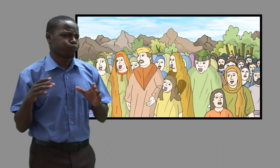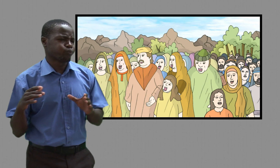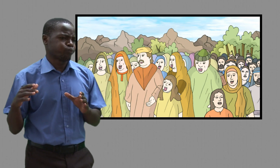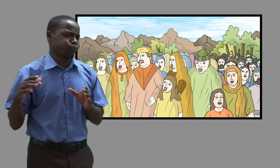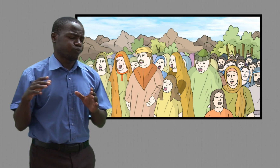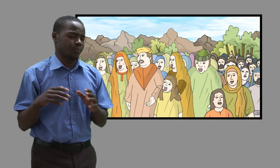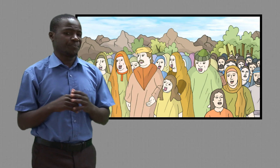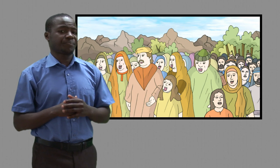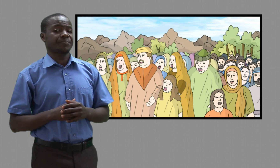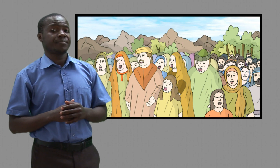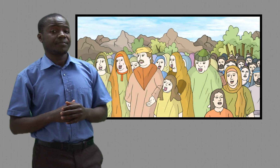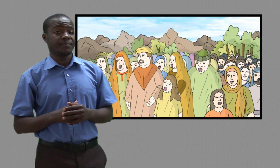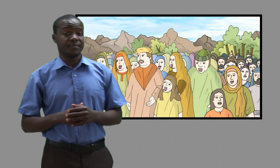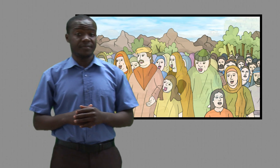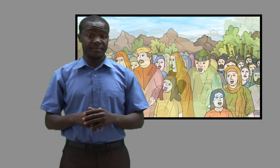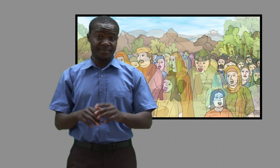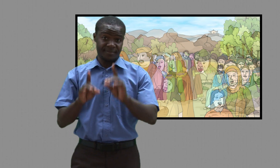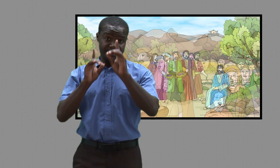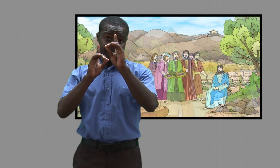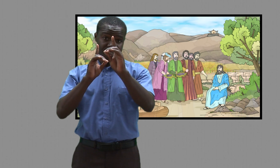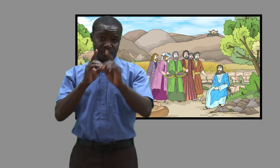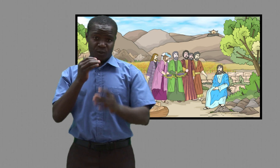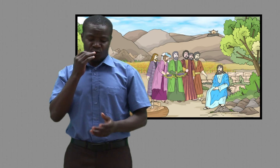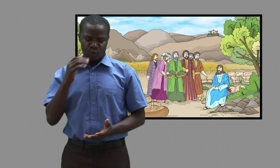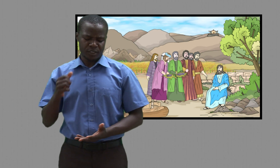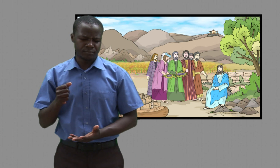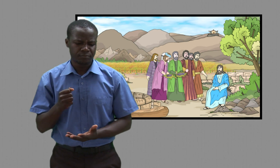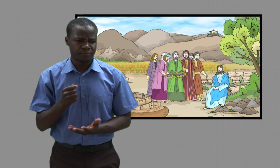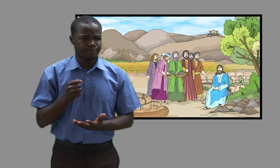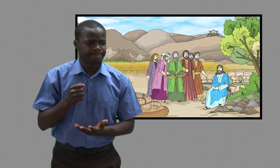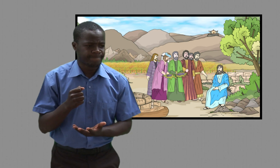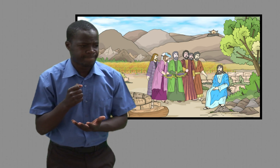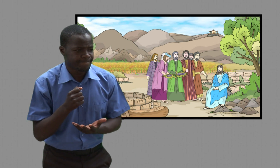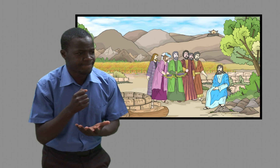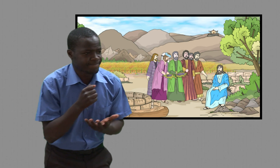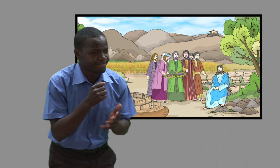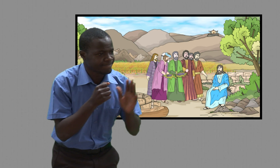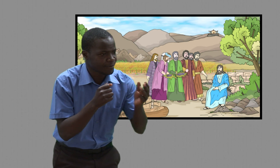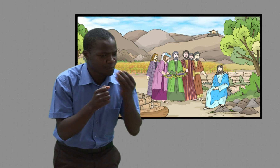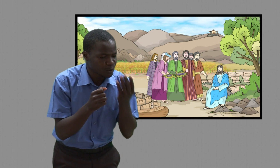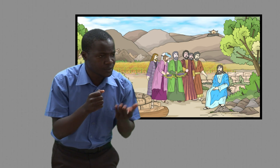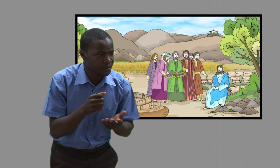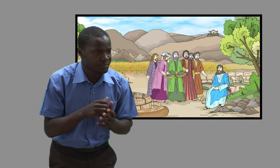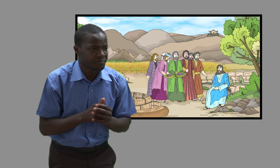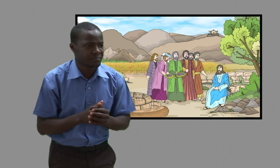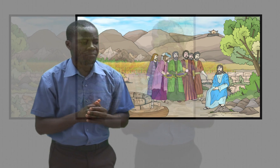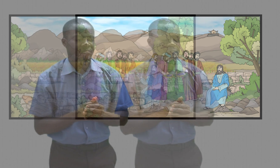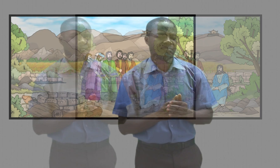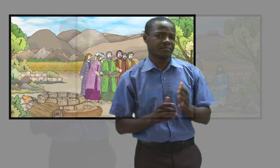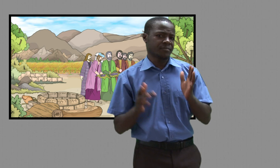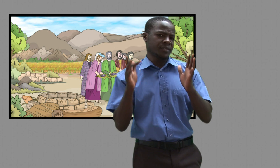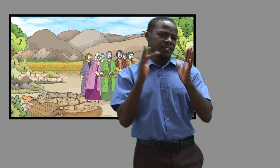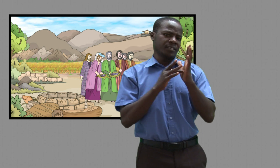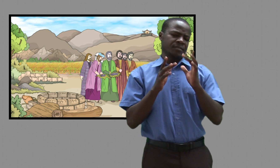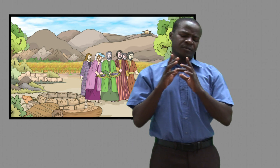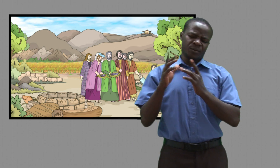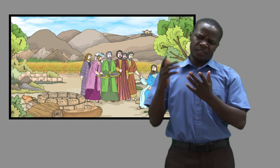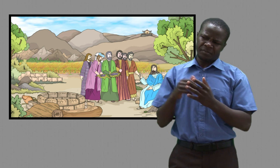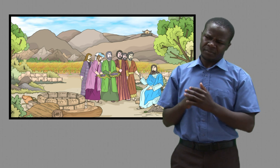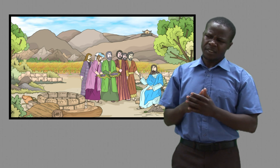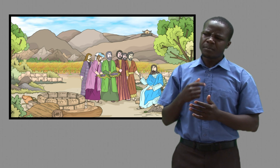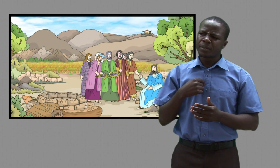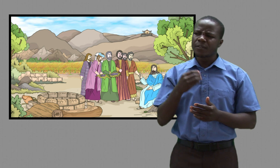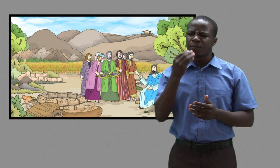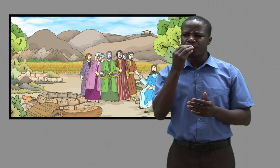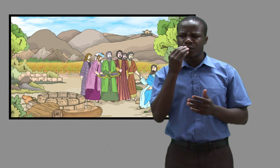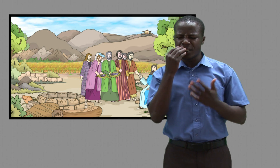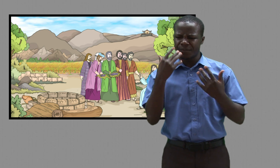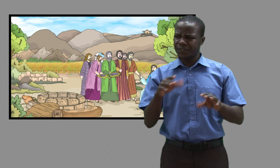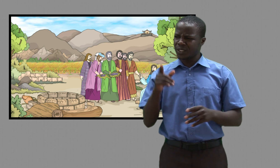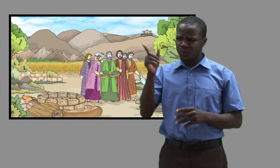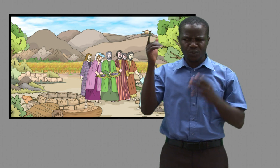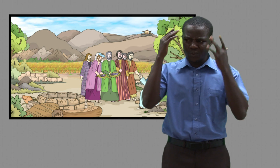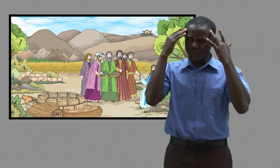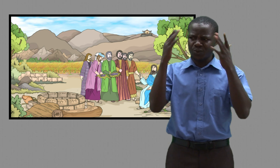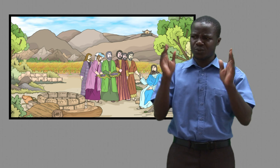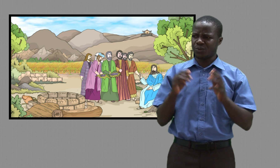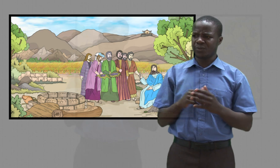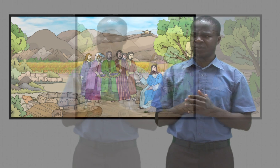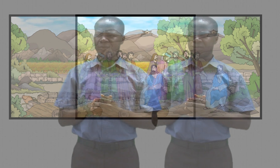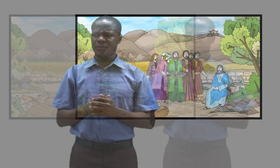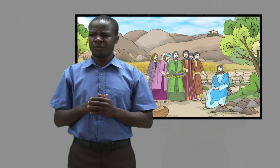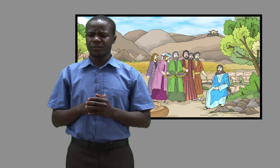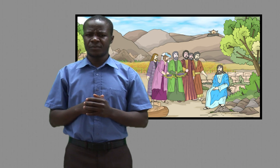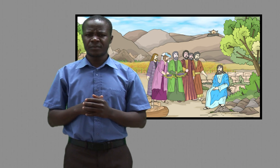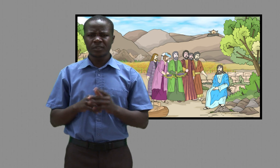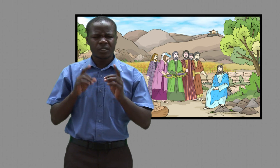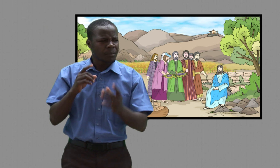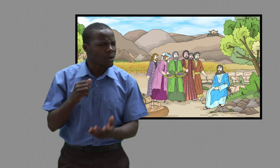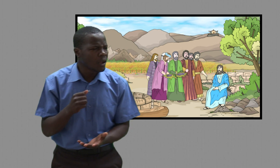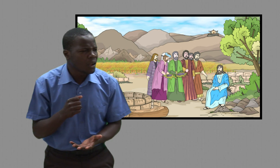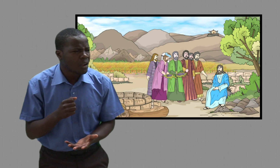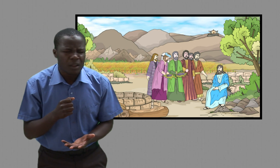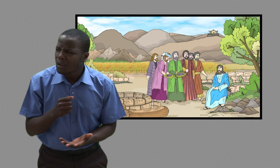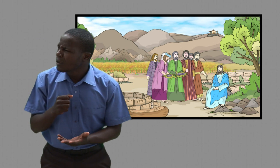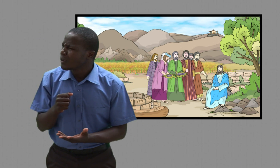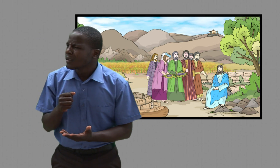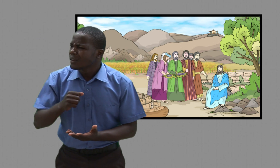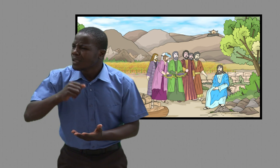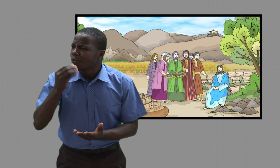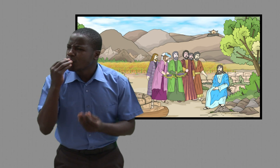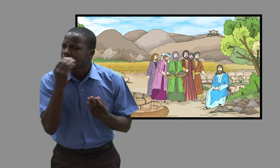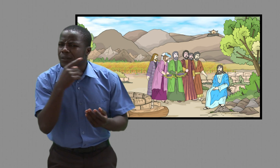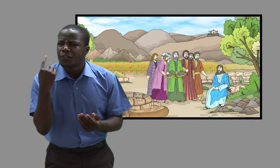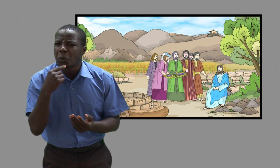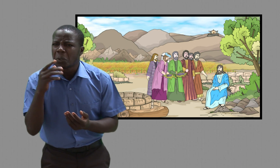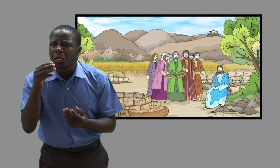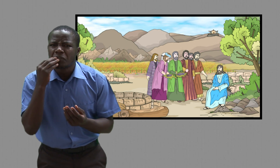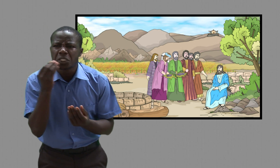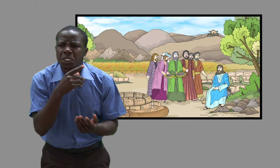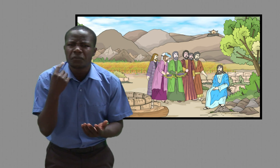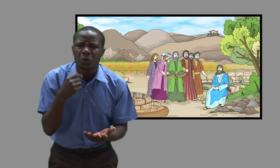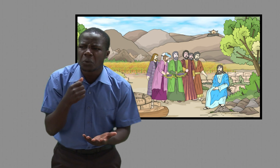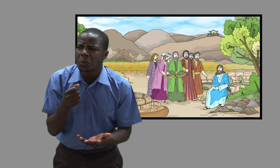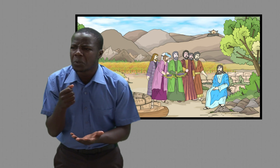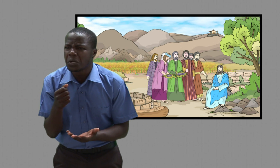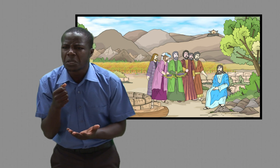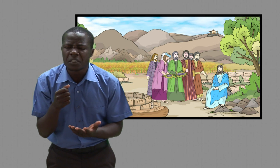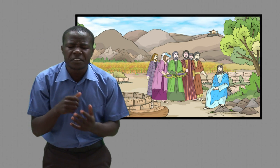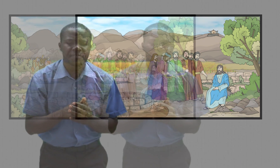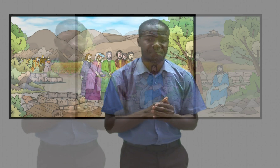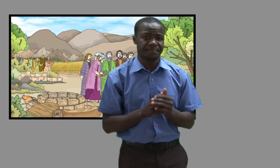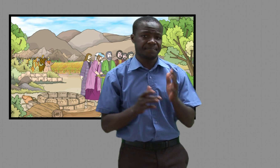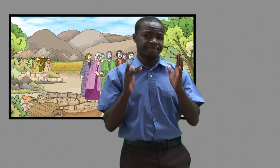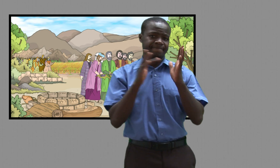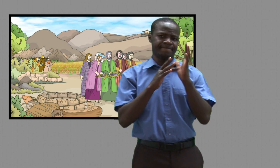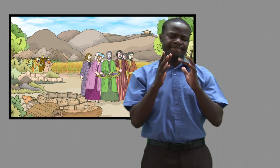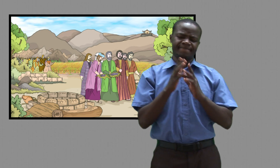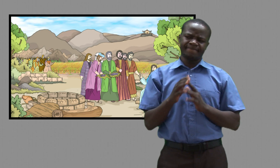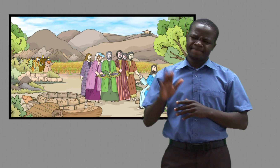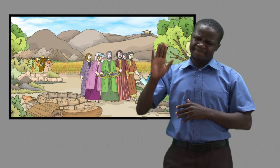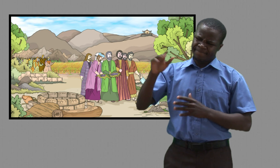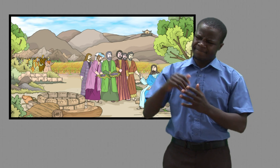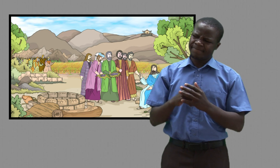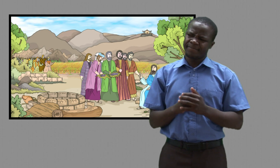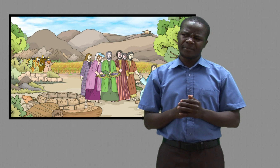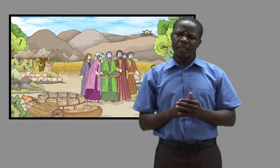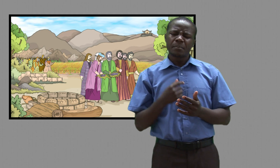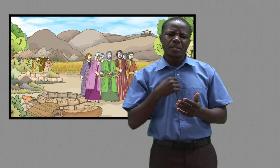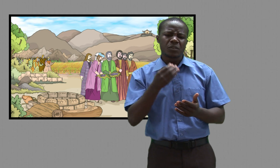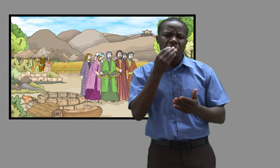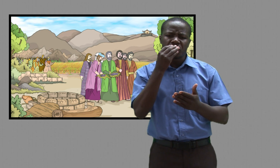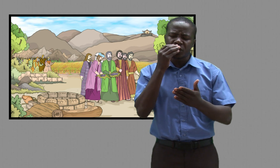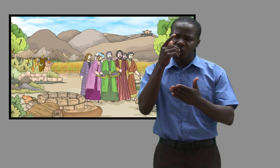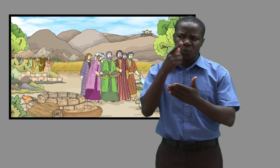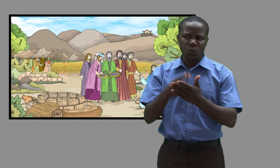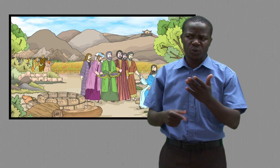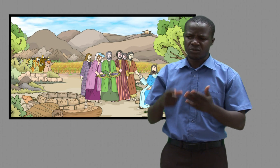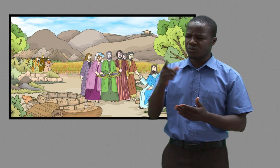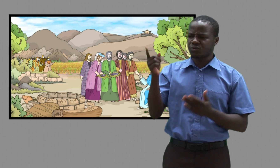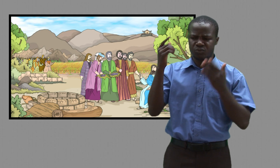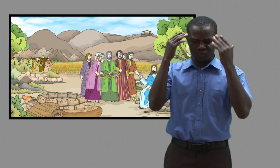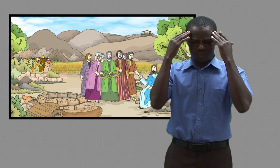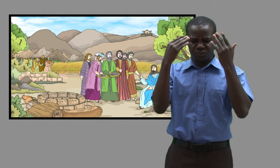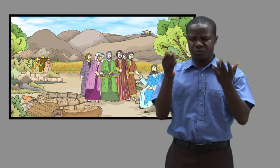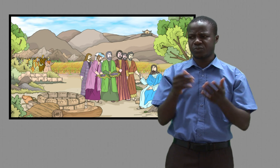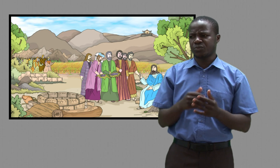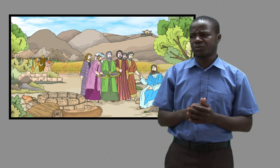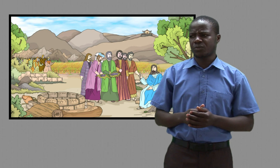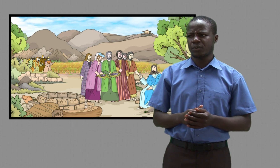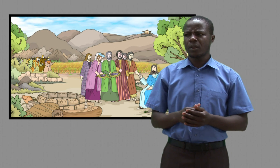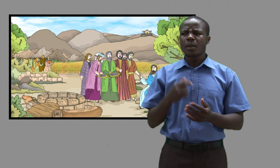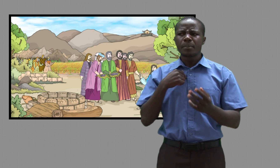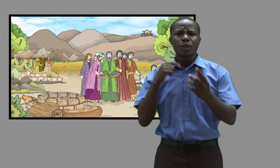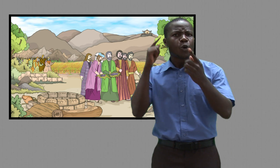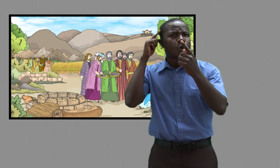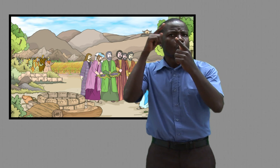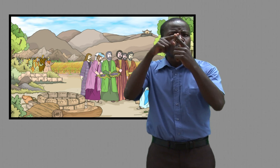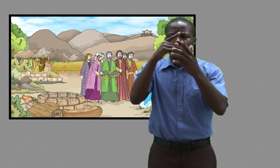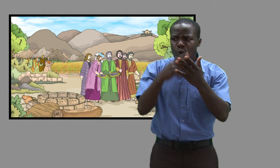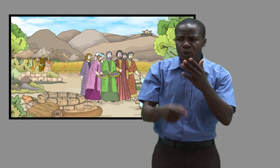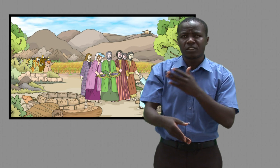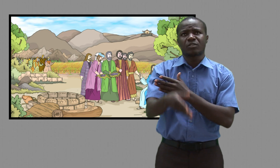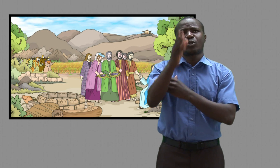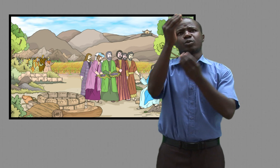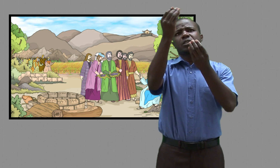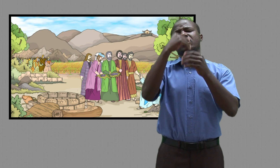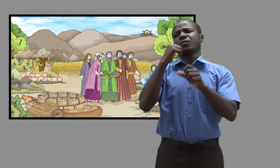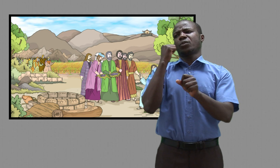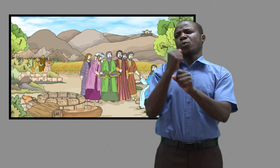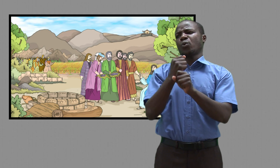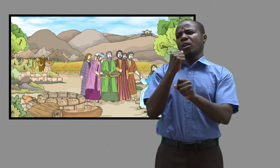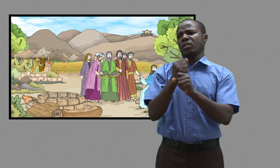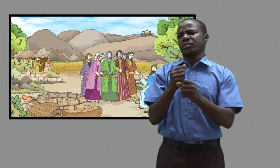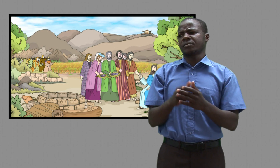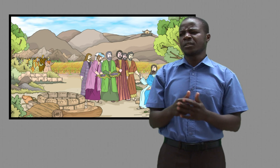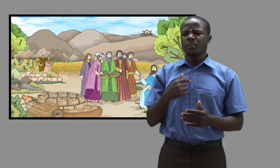Meanwhile the disciples urged Him, “Rabbi, eat something.” But He told them, “I have food to eat that you know nothing about.”